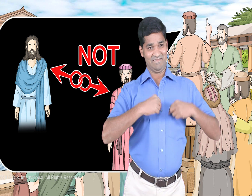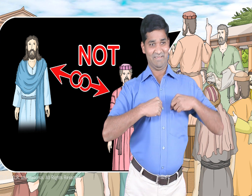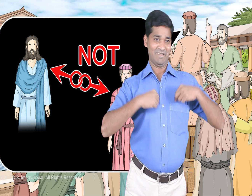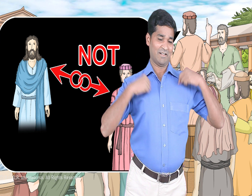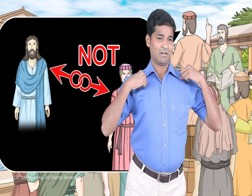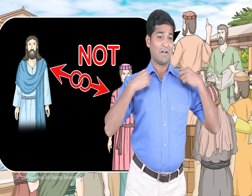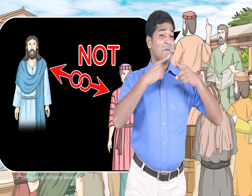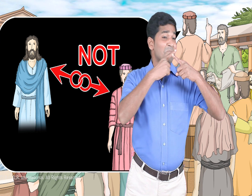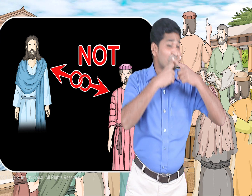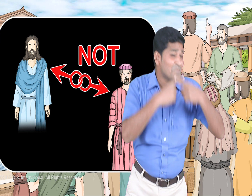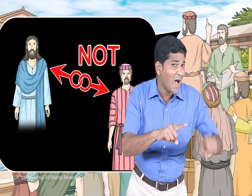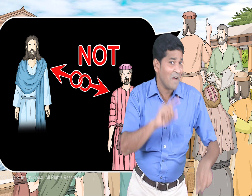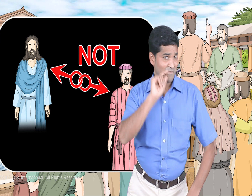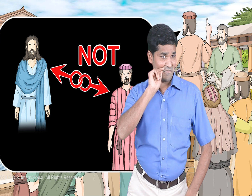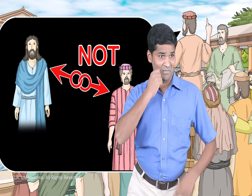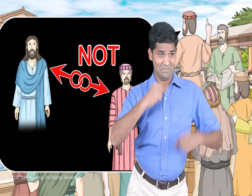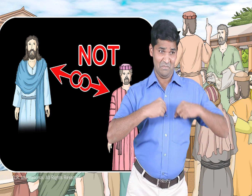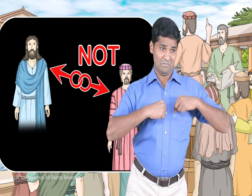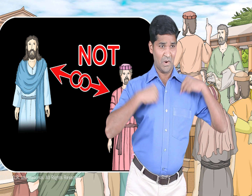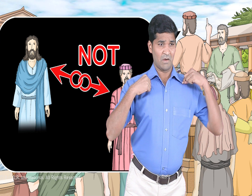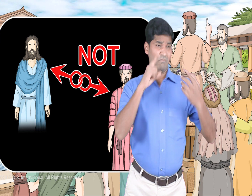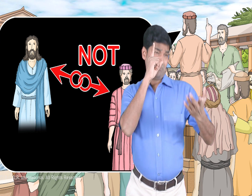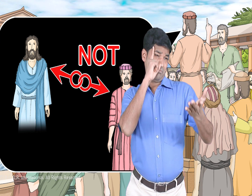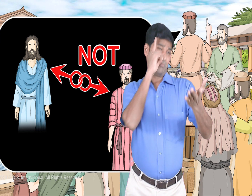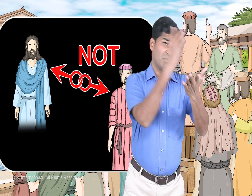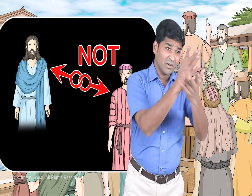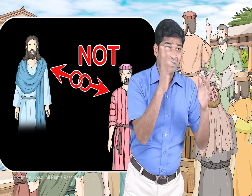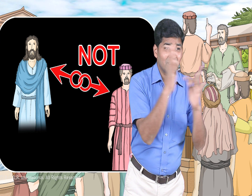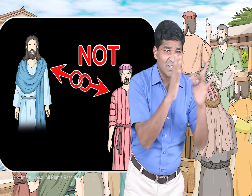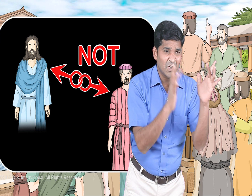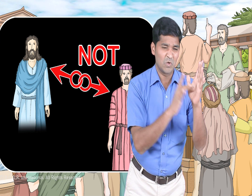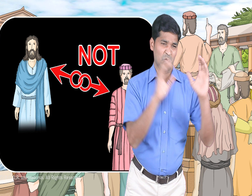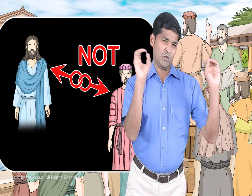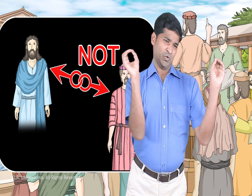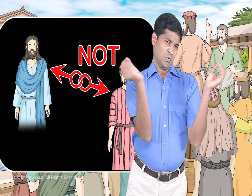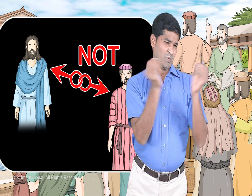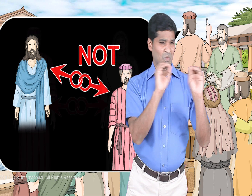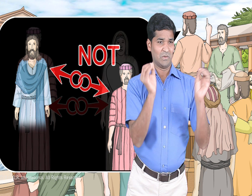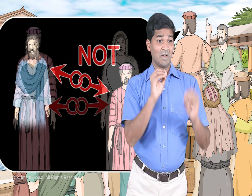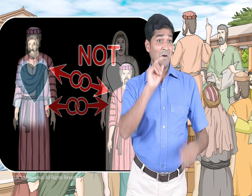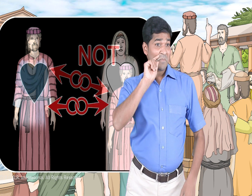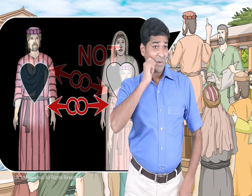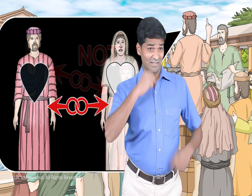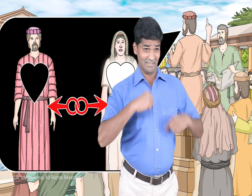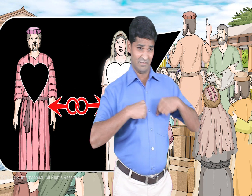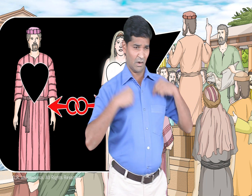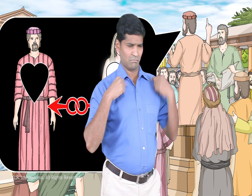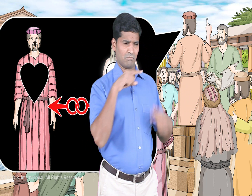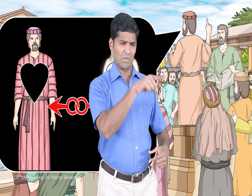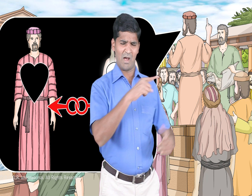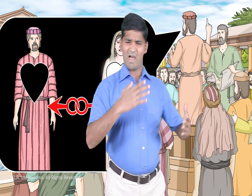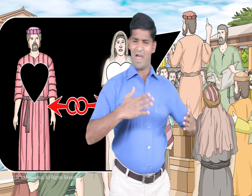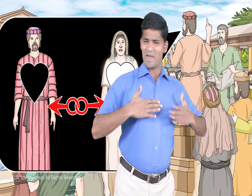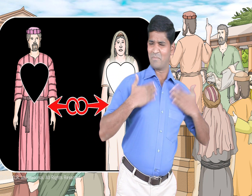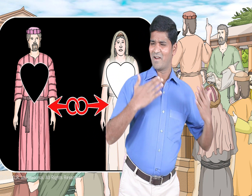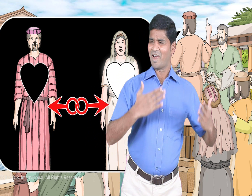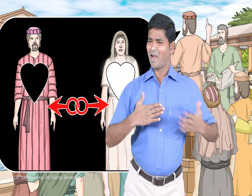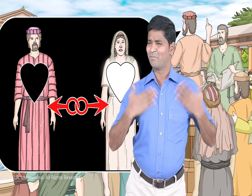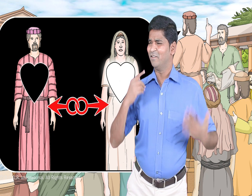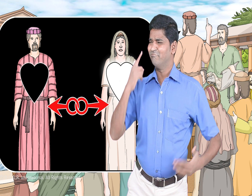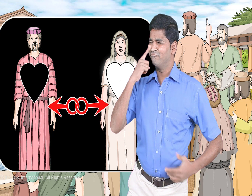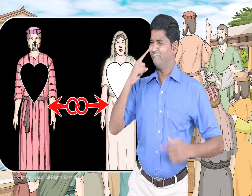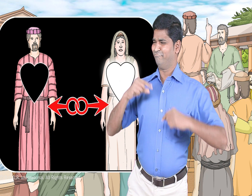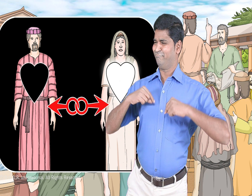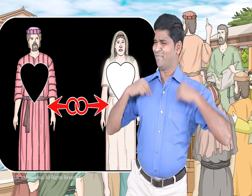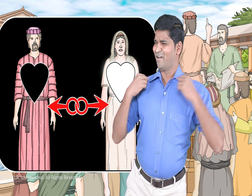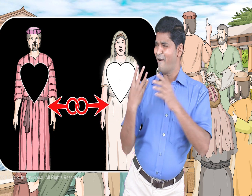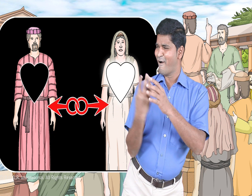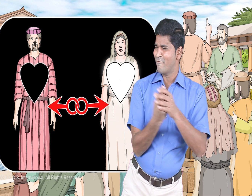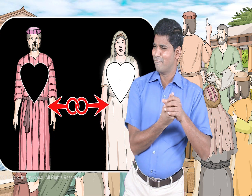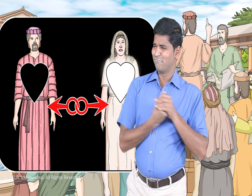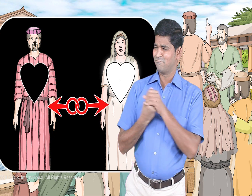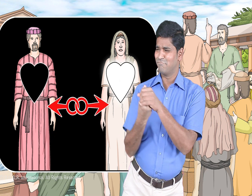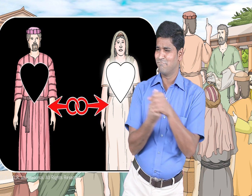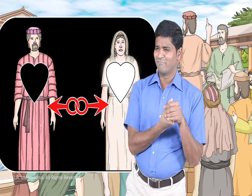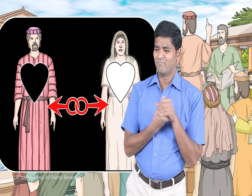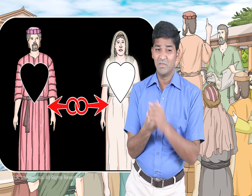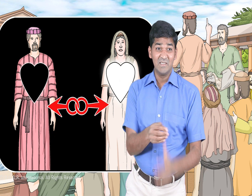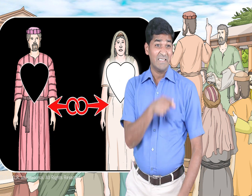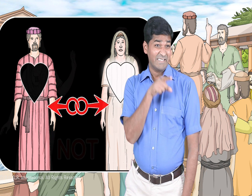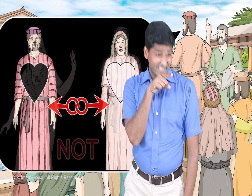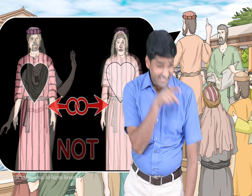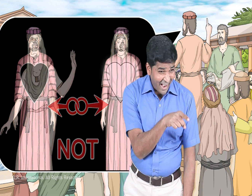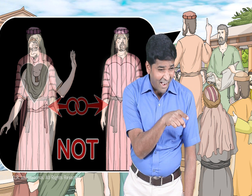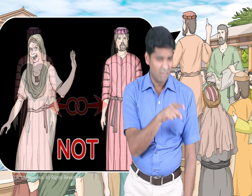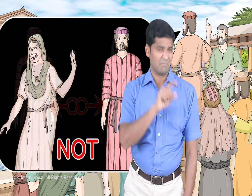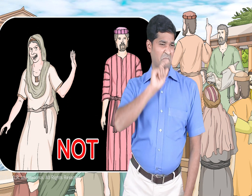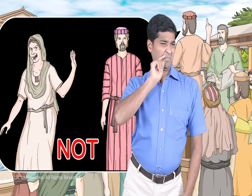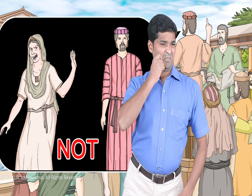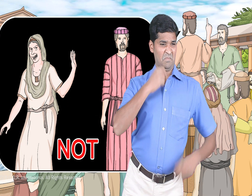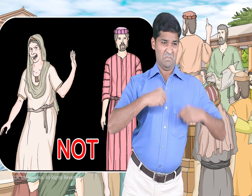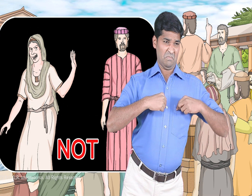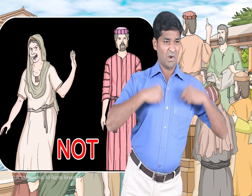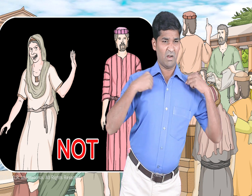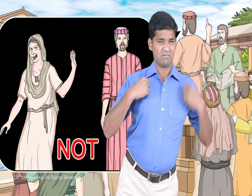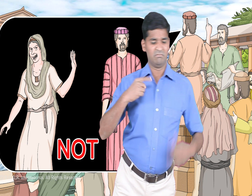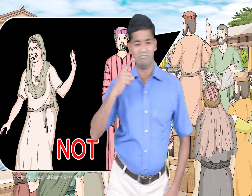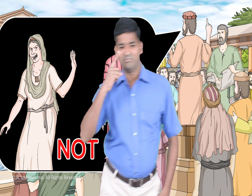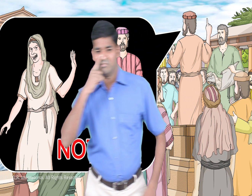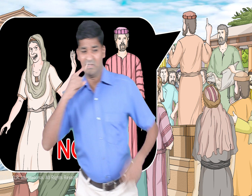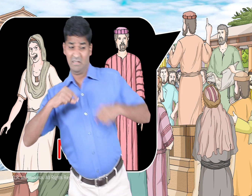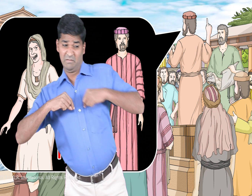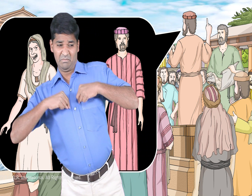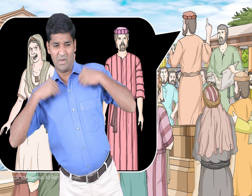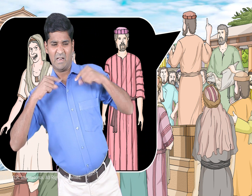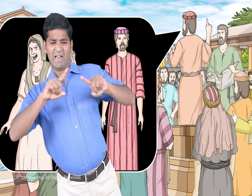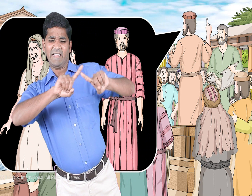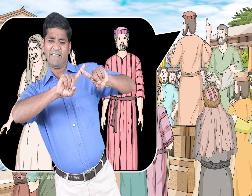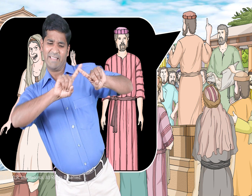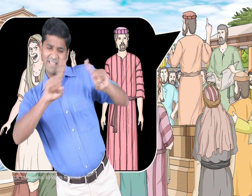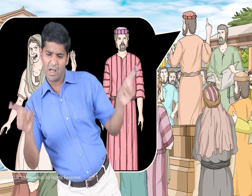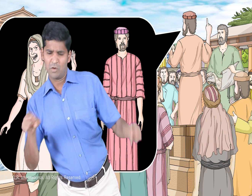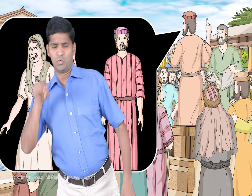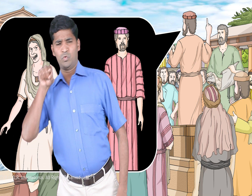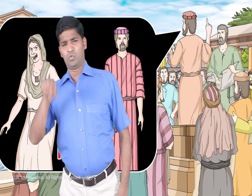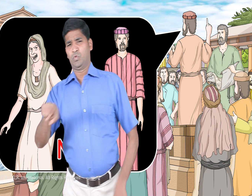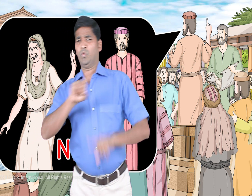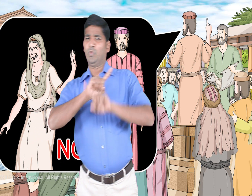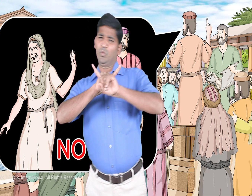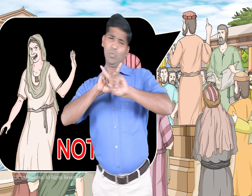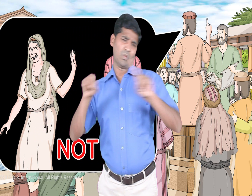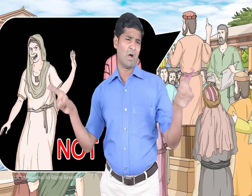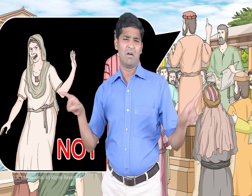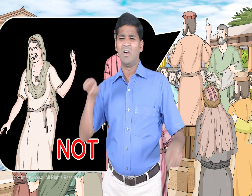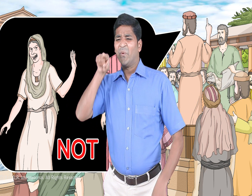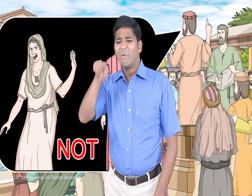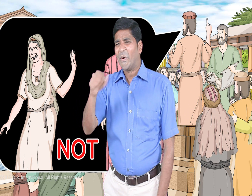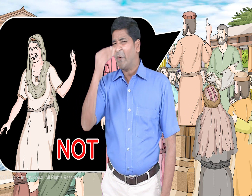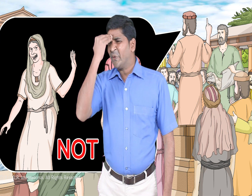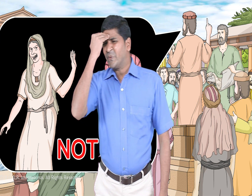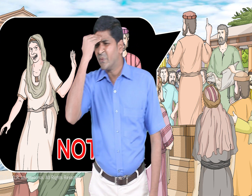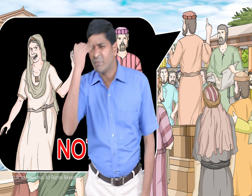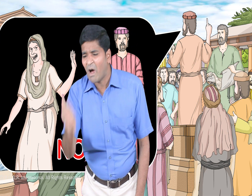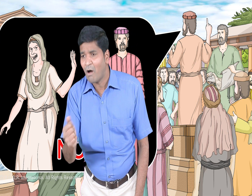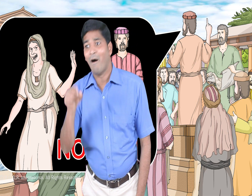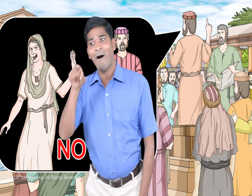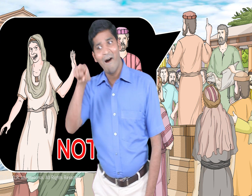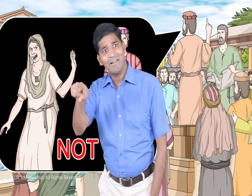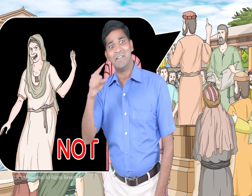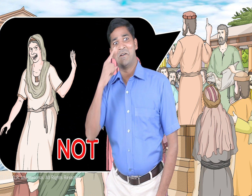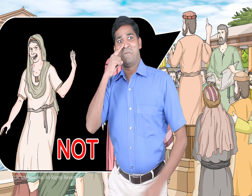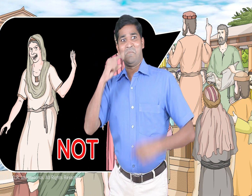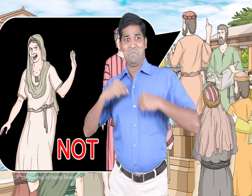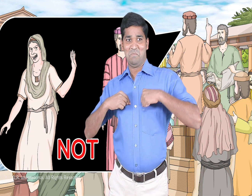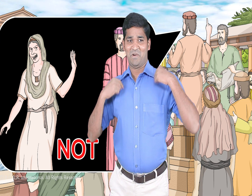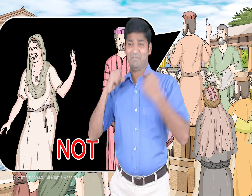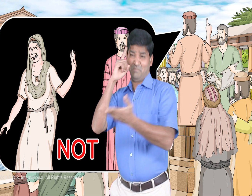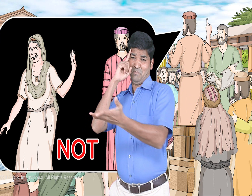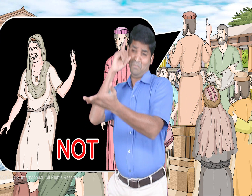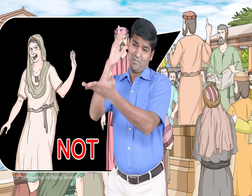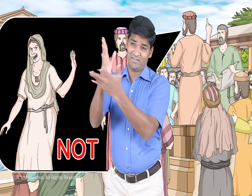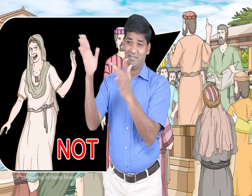And if a woman has an unbelieving husband and he is willing to live with her, she must not divorce him. For the unbelieving husband is sanctified through his believing wife, and the unbelieving wife is sanctified through her believing husband. Otherwise your children would be unclean, but now they are holy. But if the unbeliever leaves, let him go.